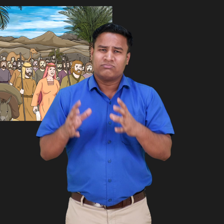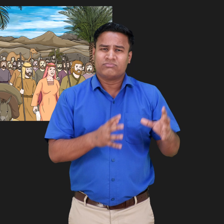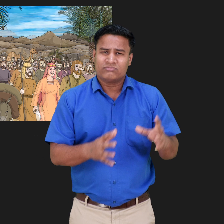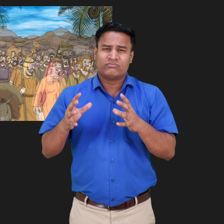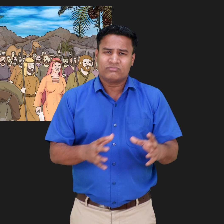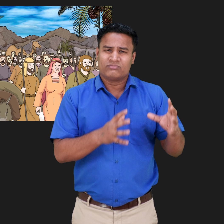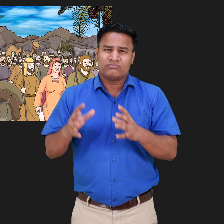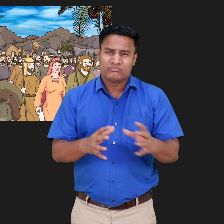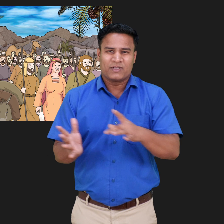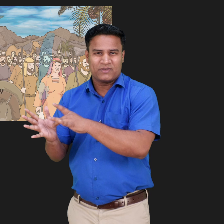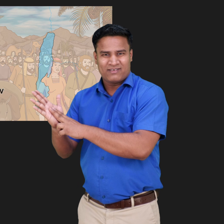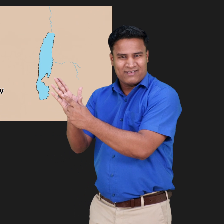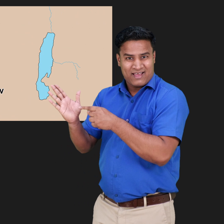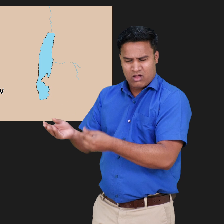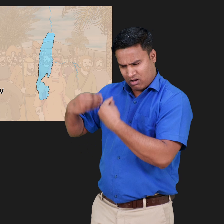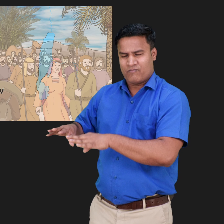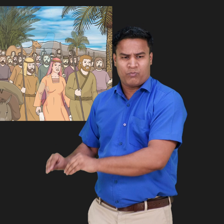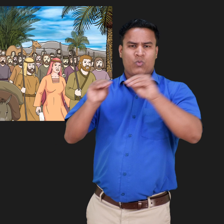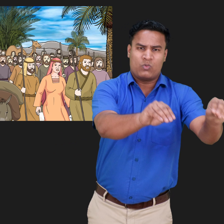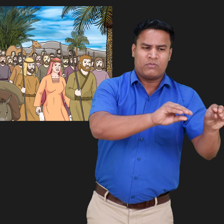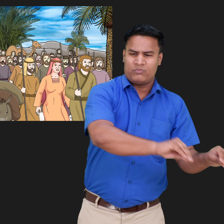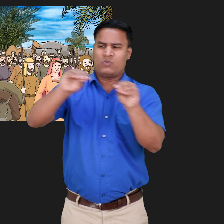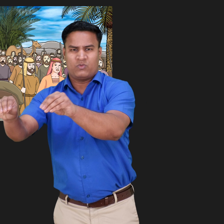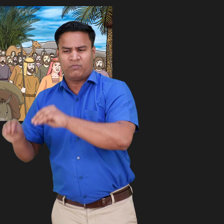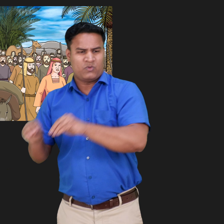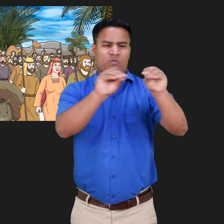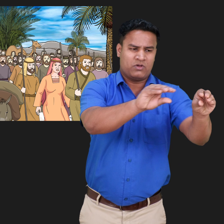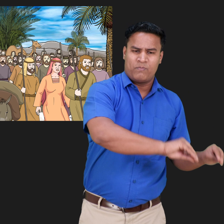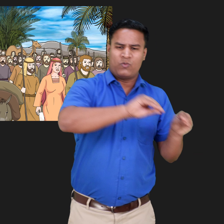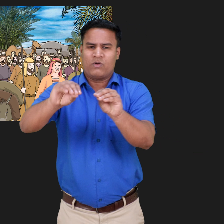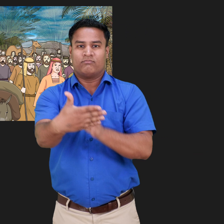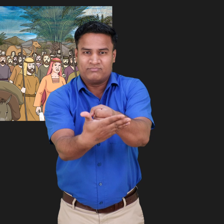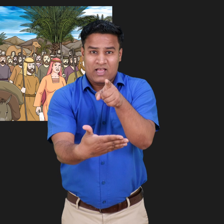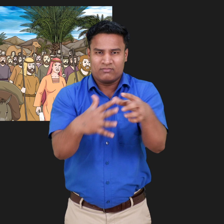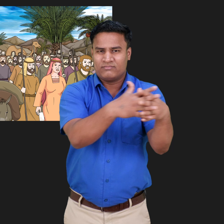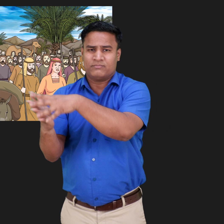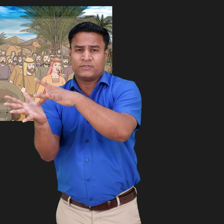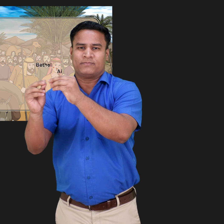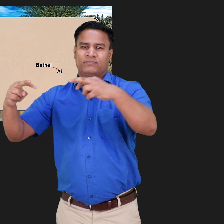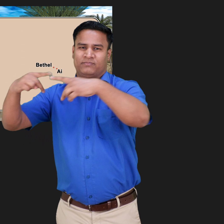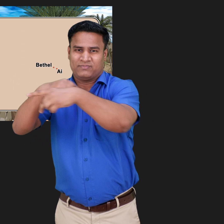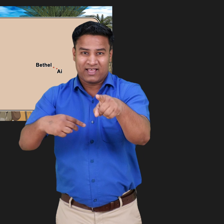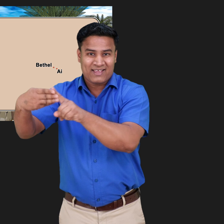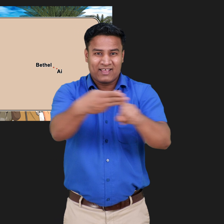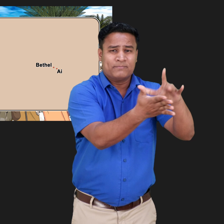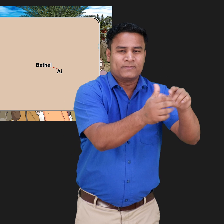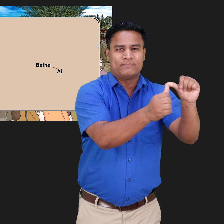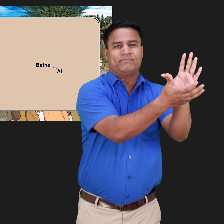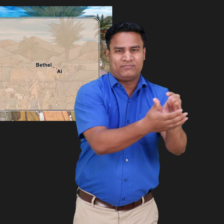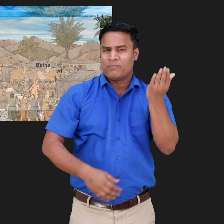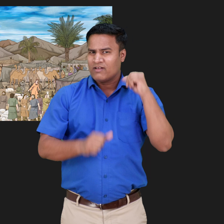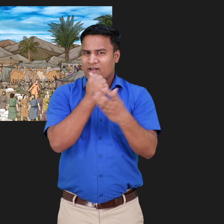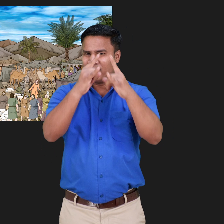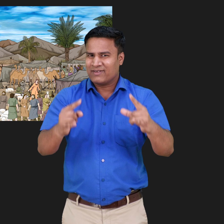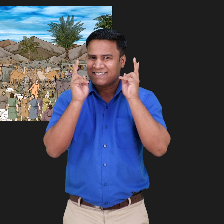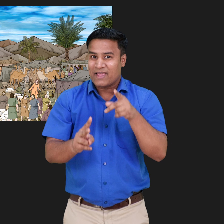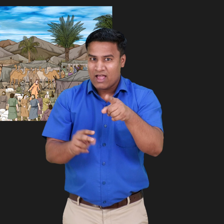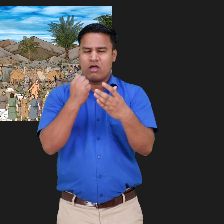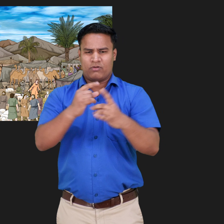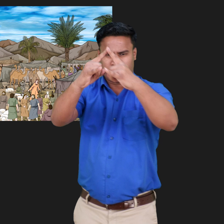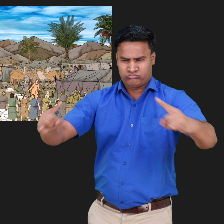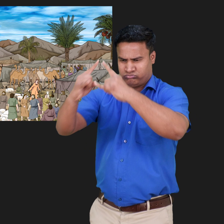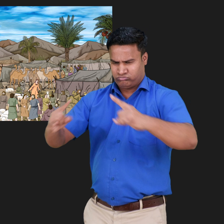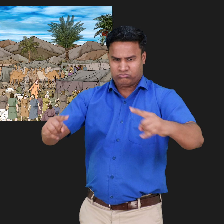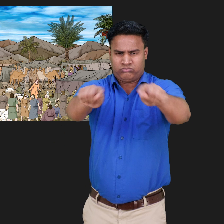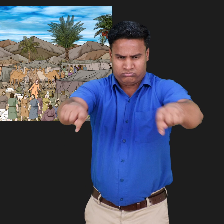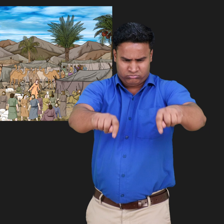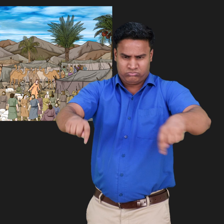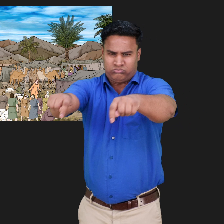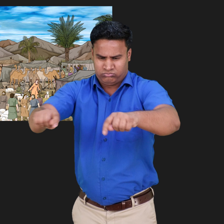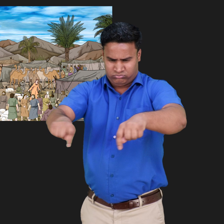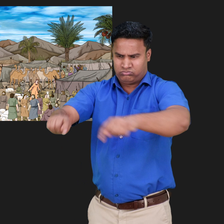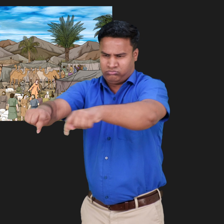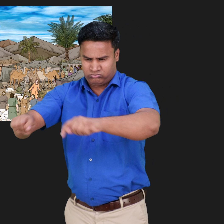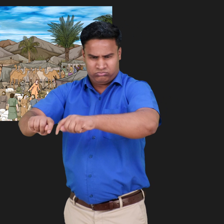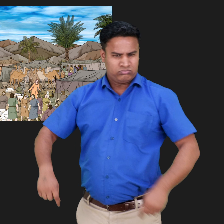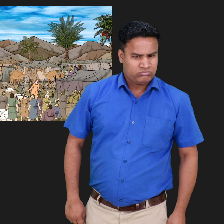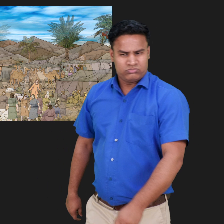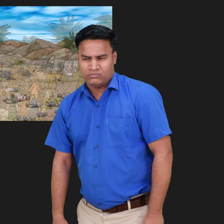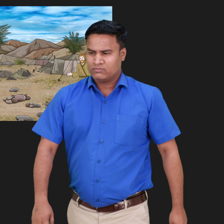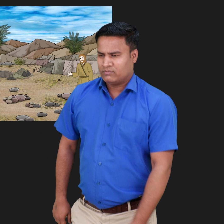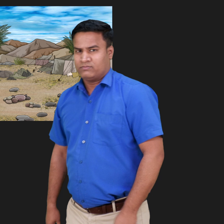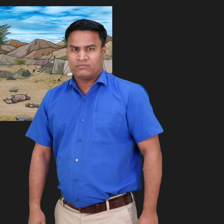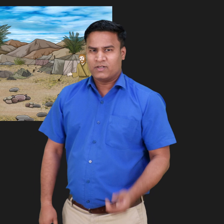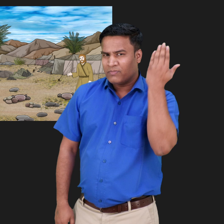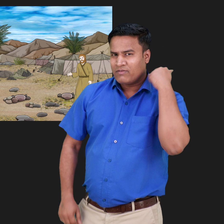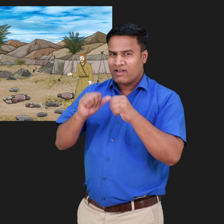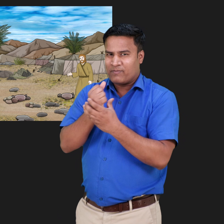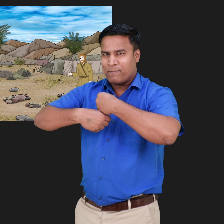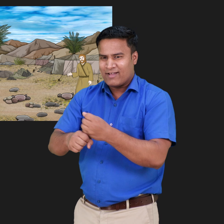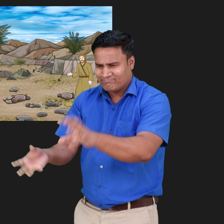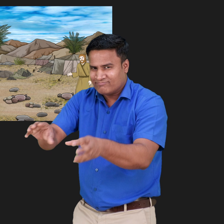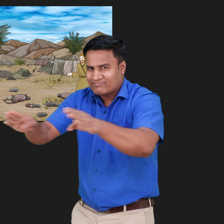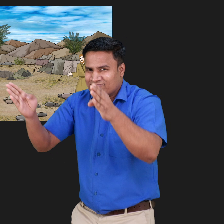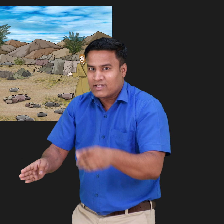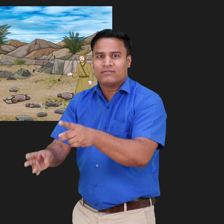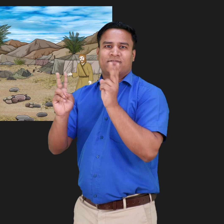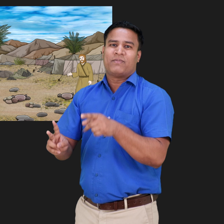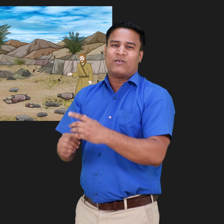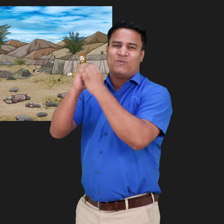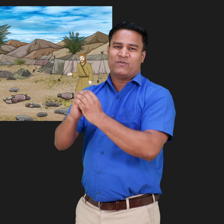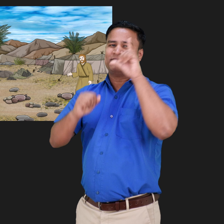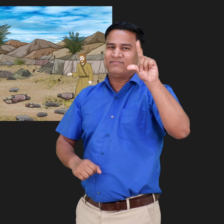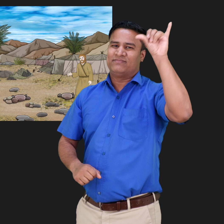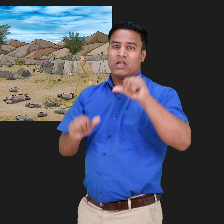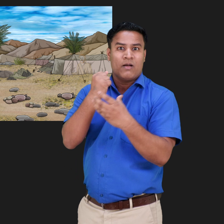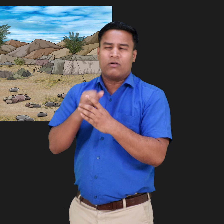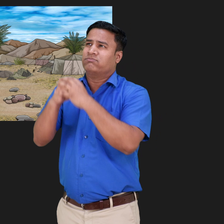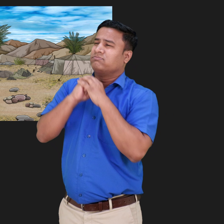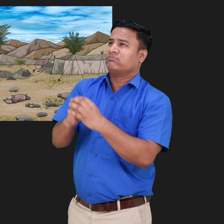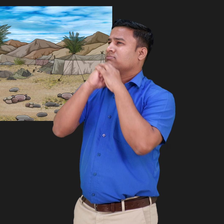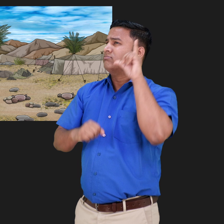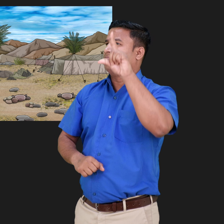From the Negev he journeyed from place to place toward Bethel, until he came to the place between Bethel and Ai where his tent had formerly been pitched, to the site where he had built the altar.